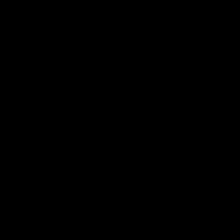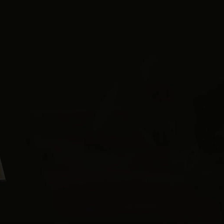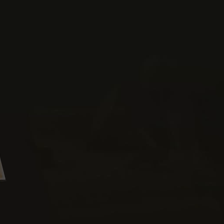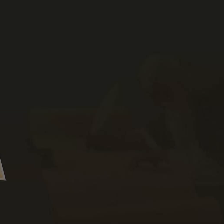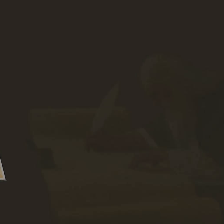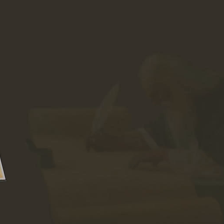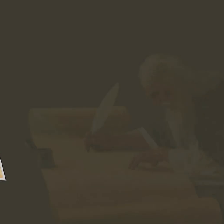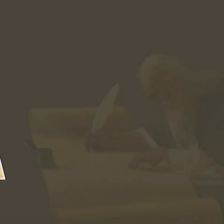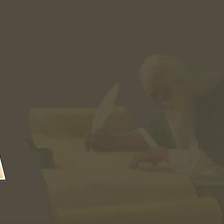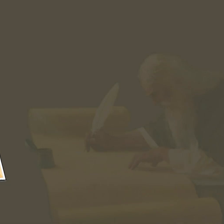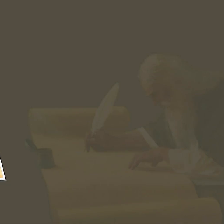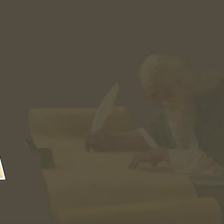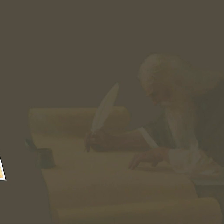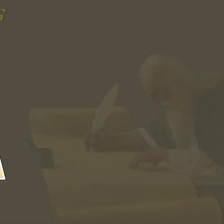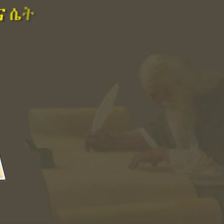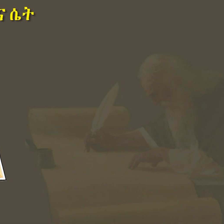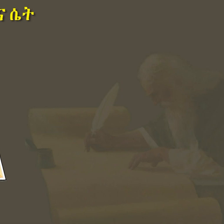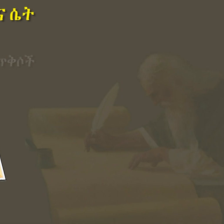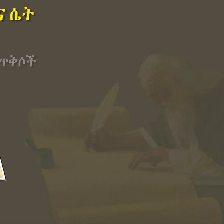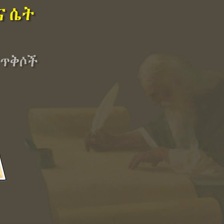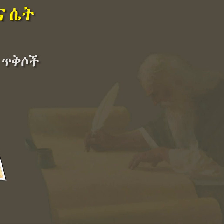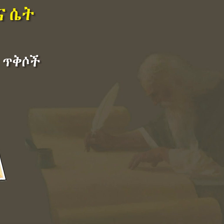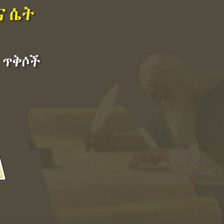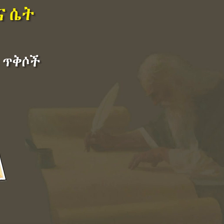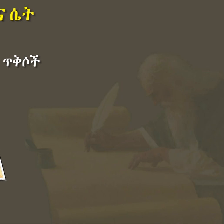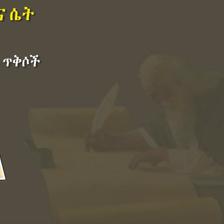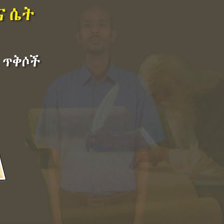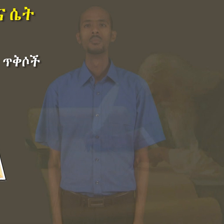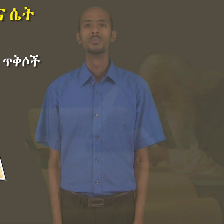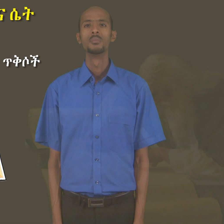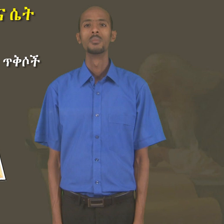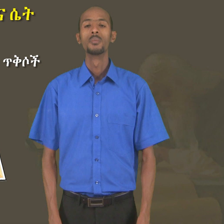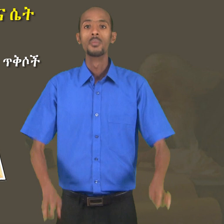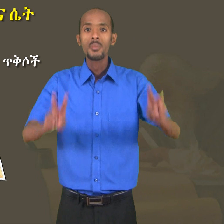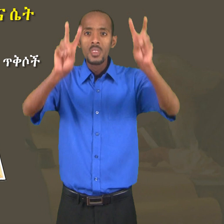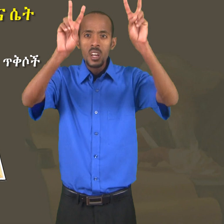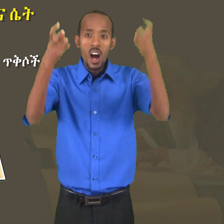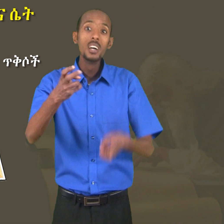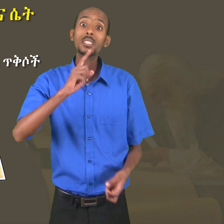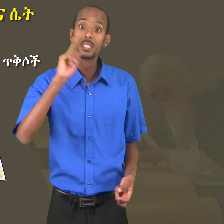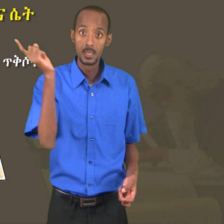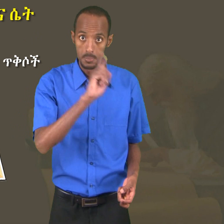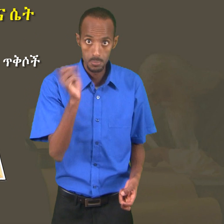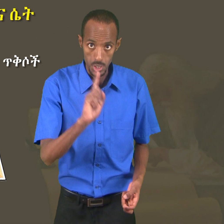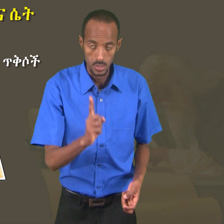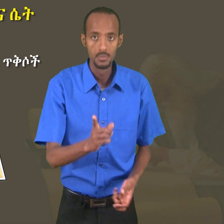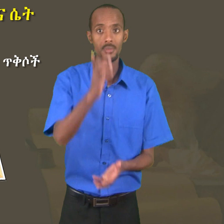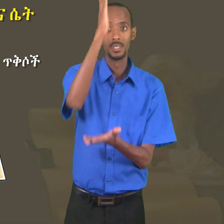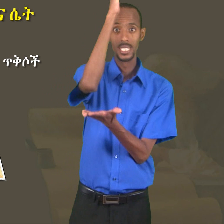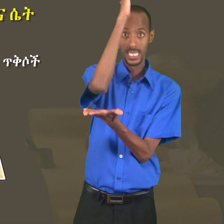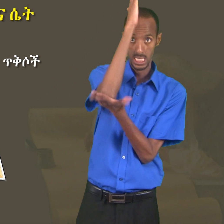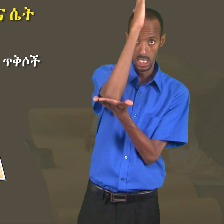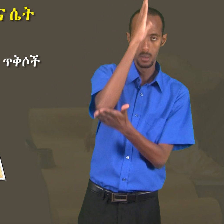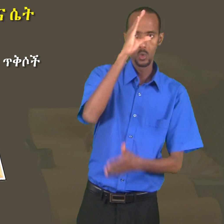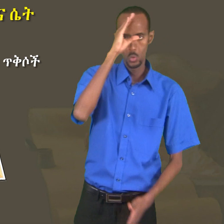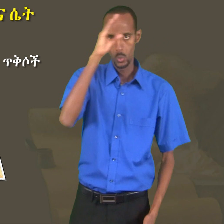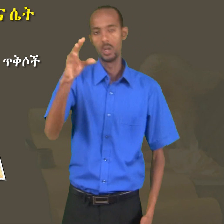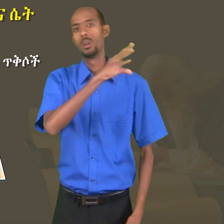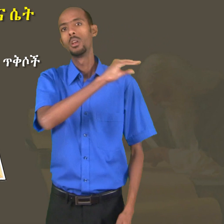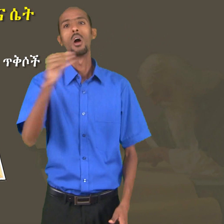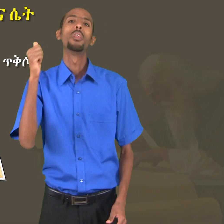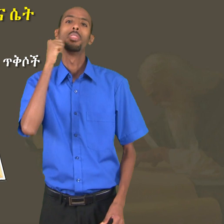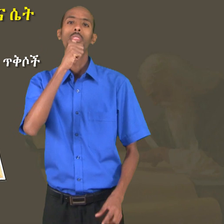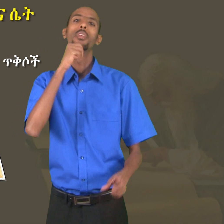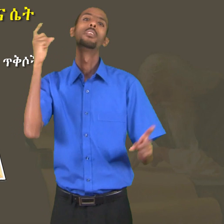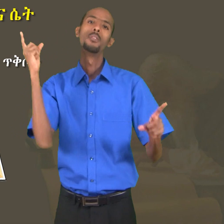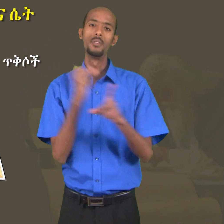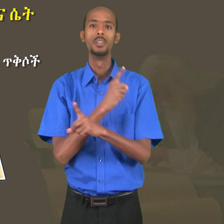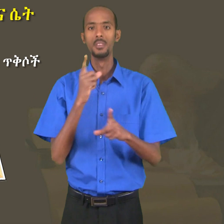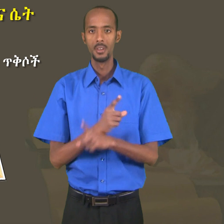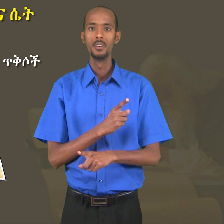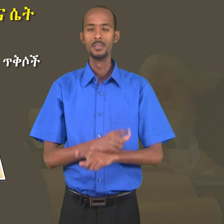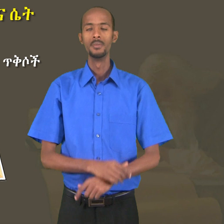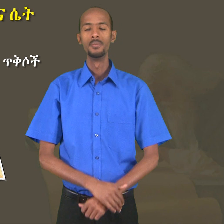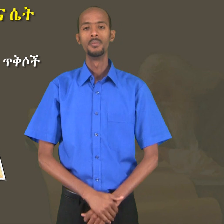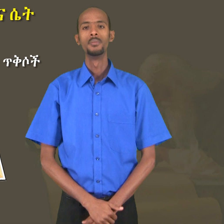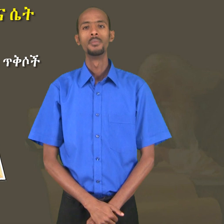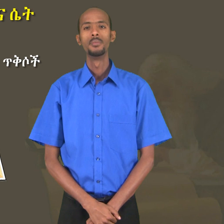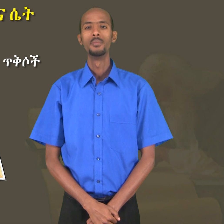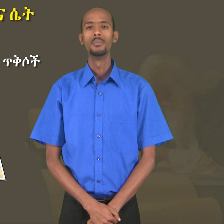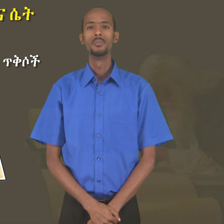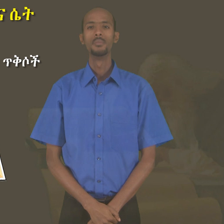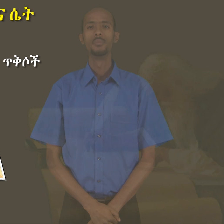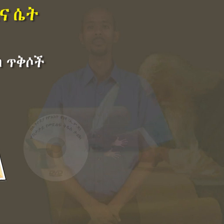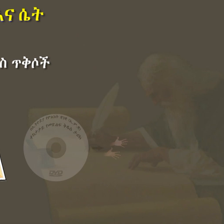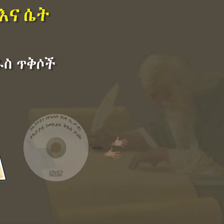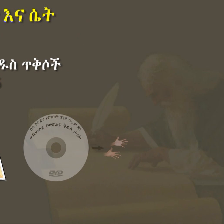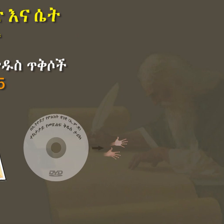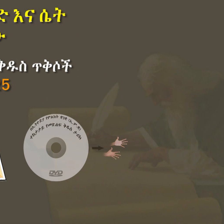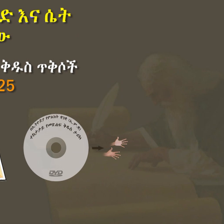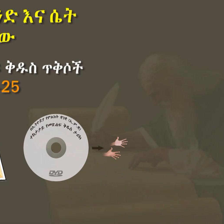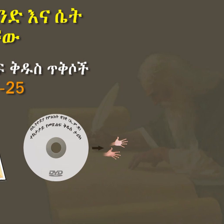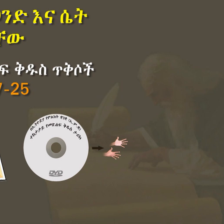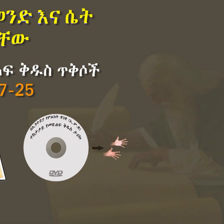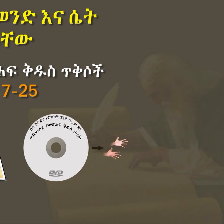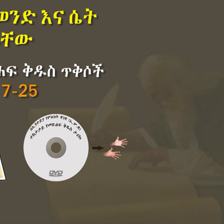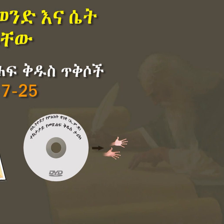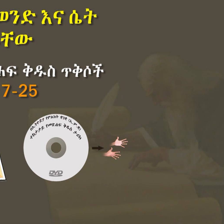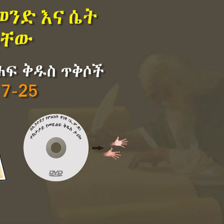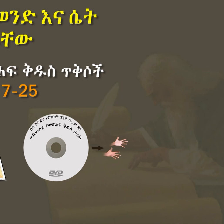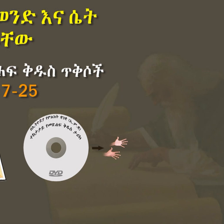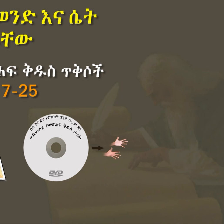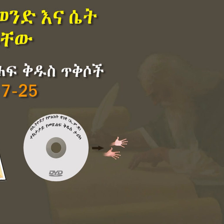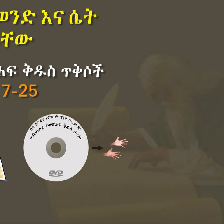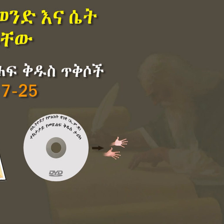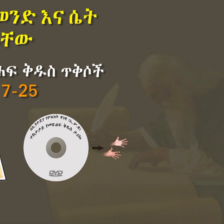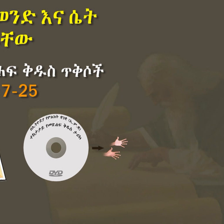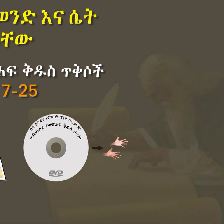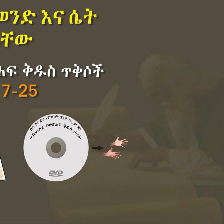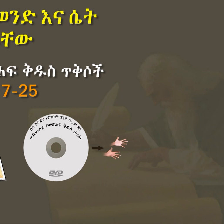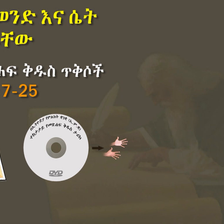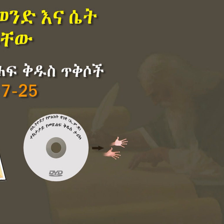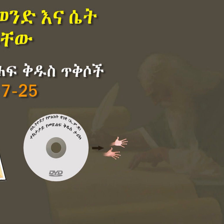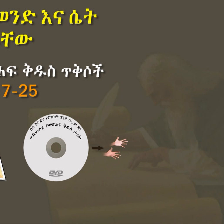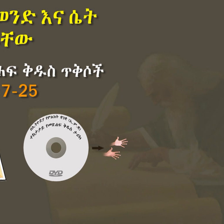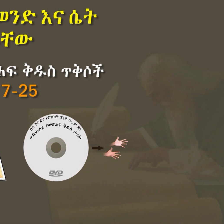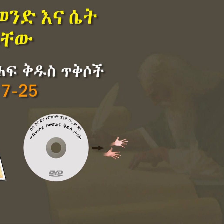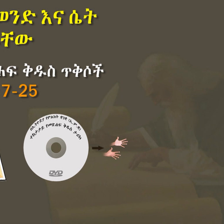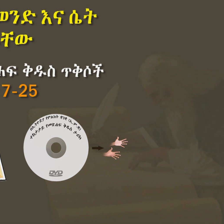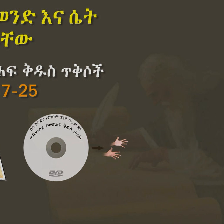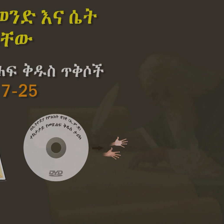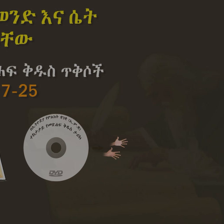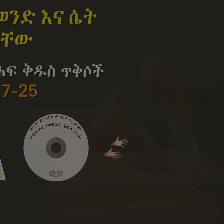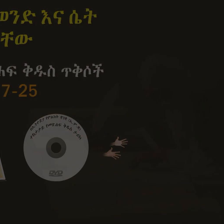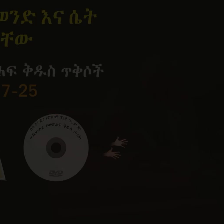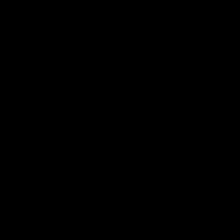Od made man and woman